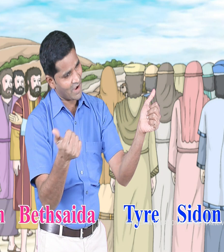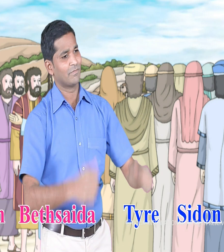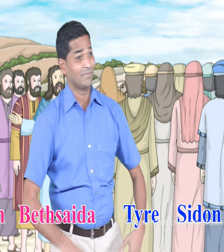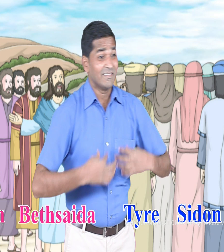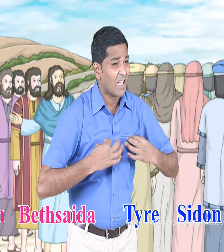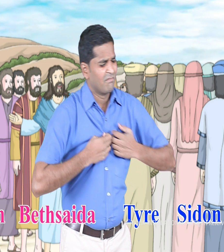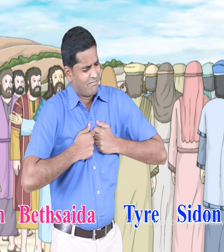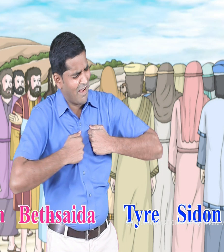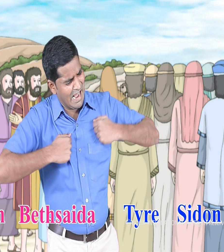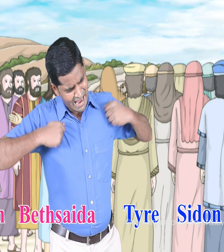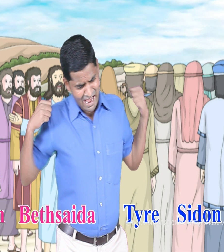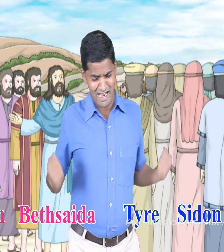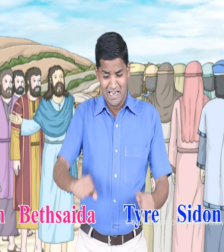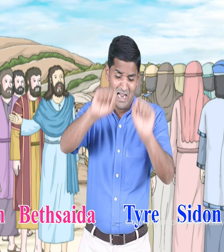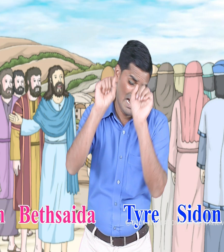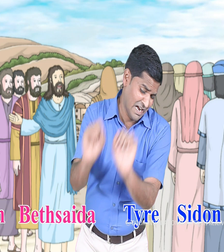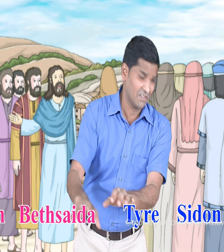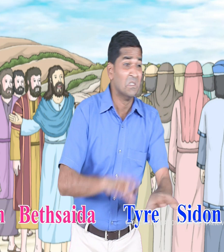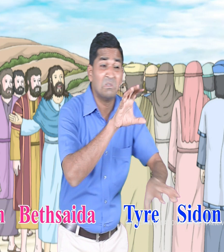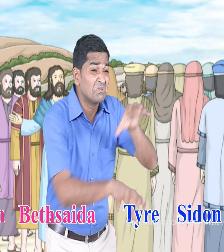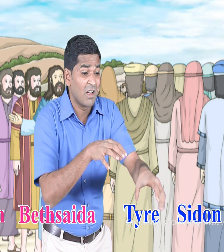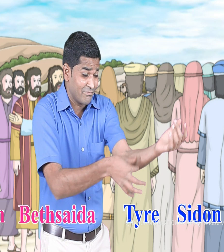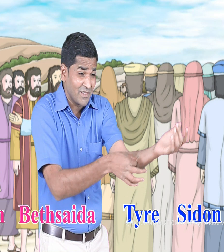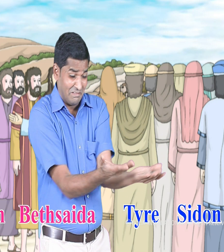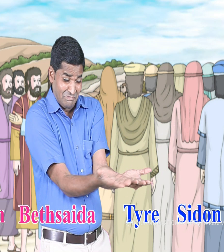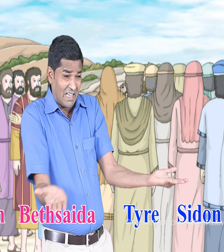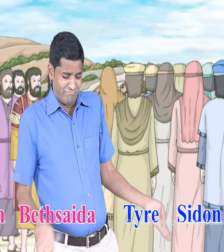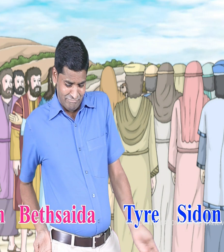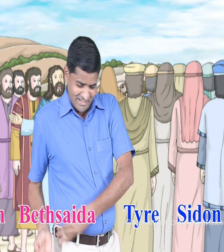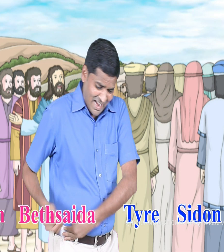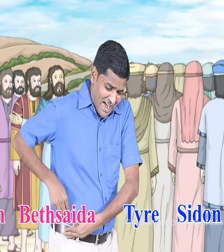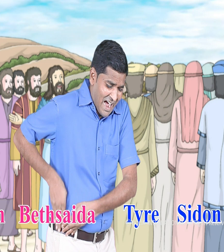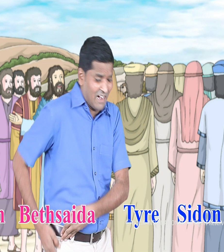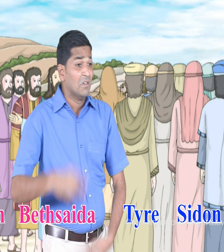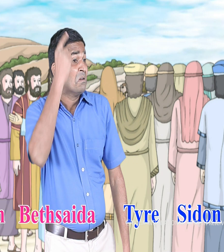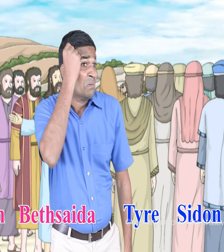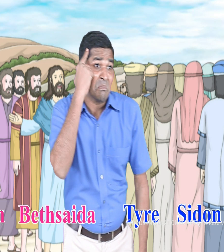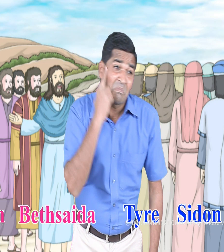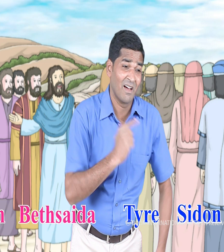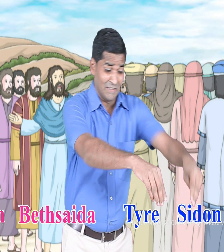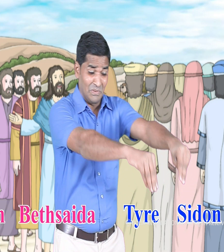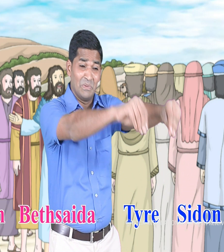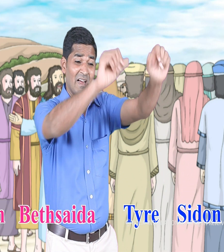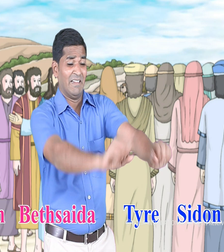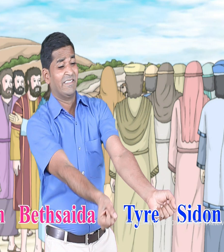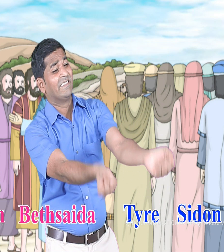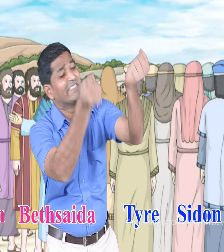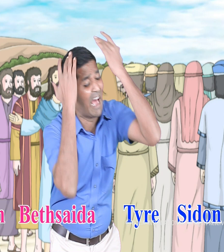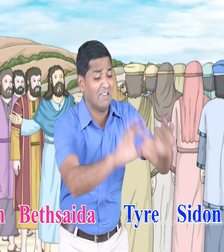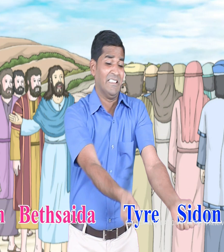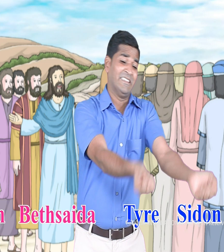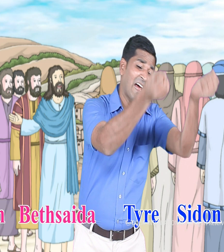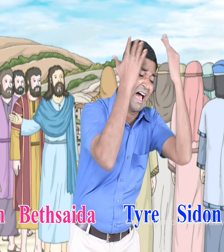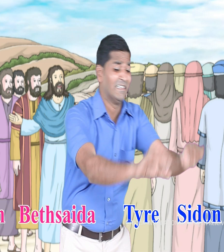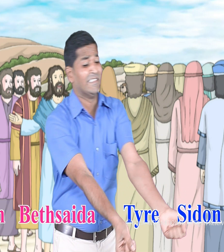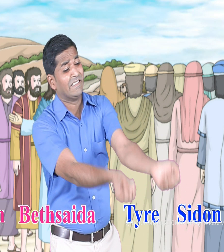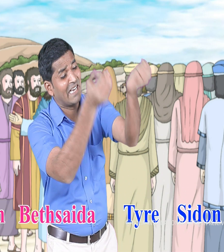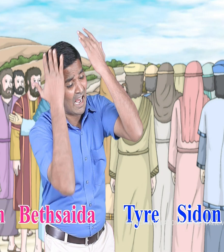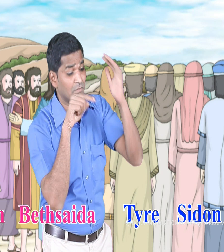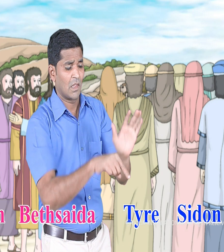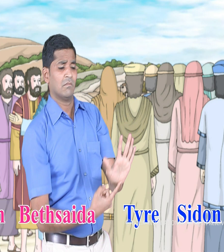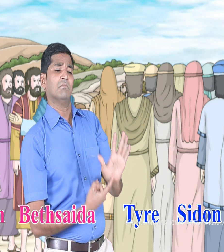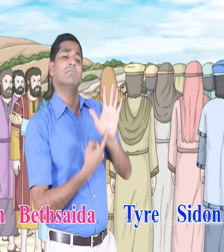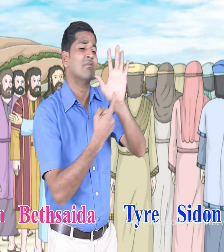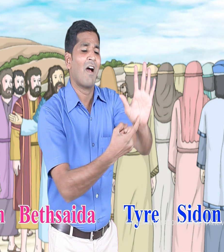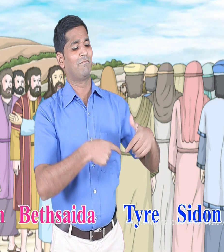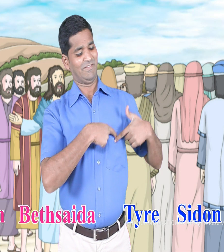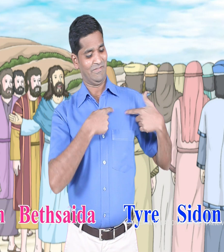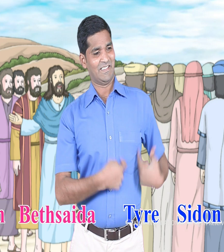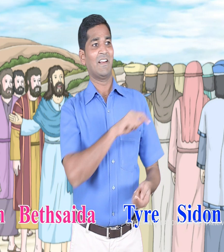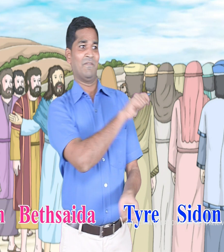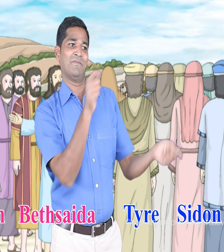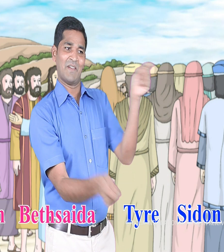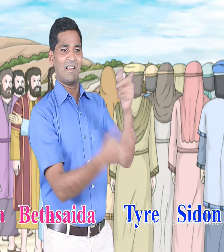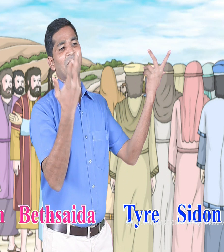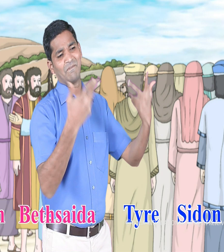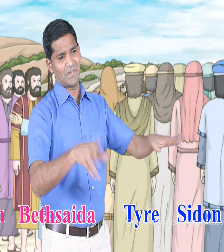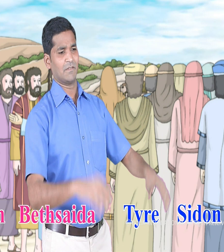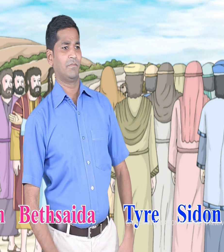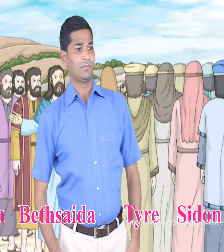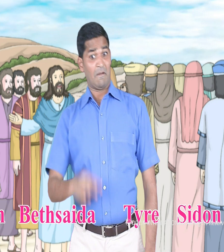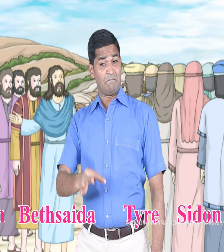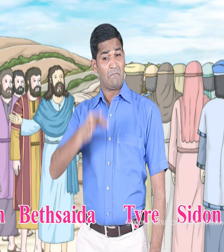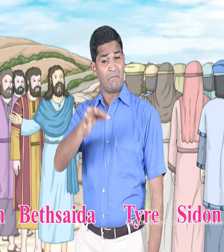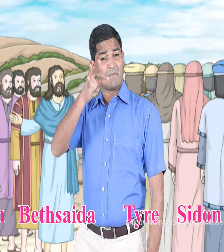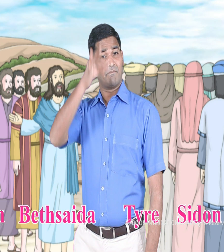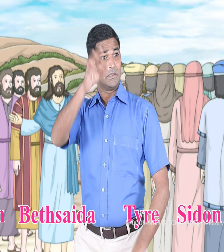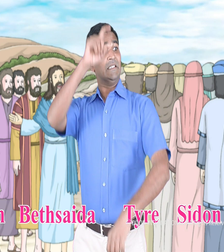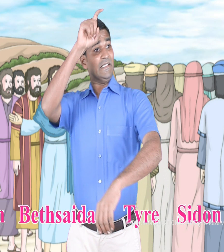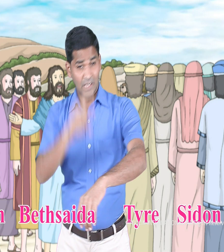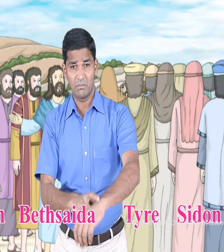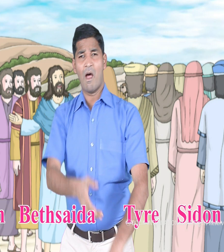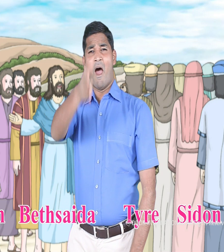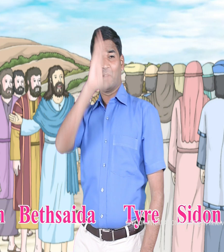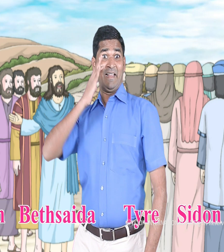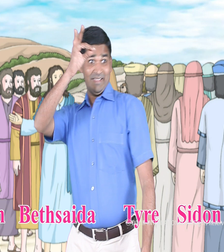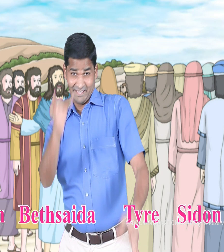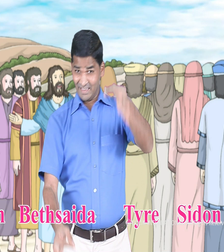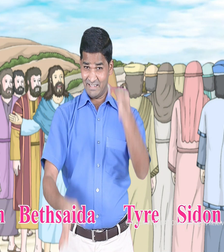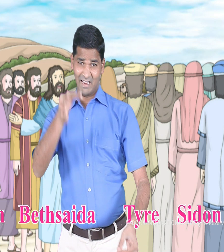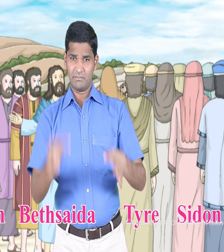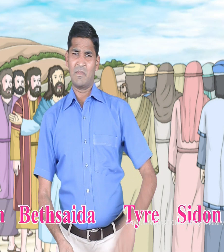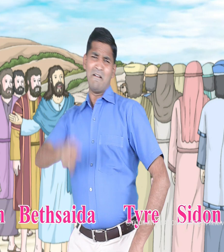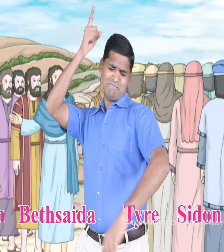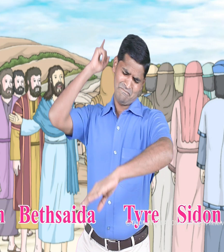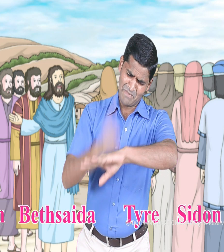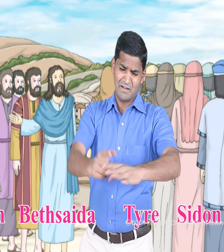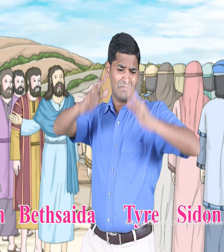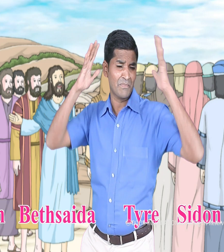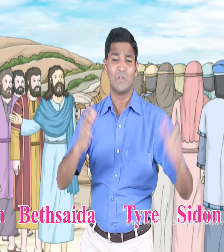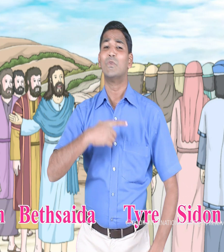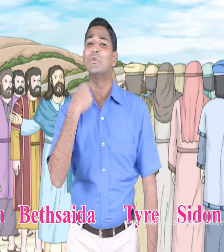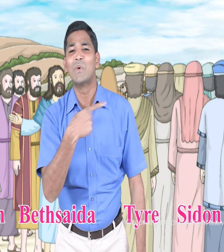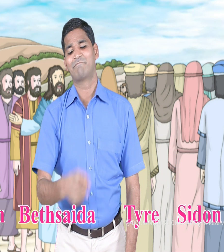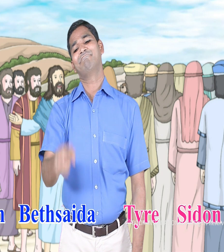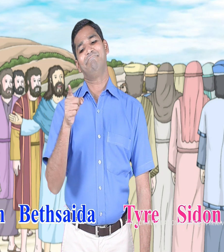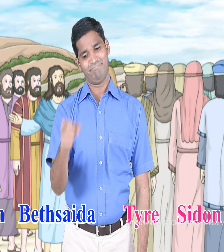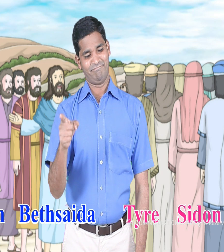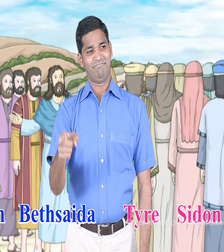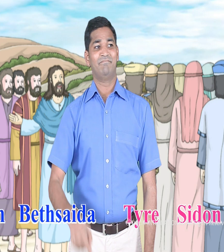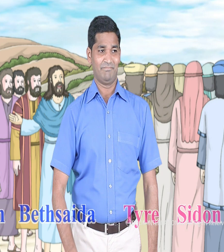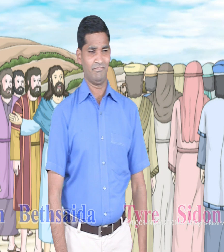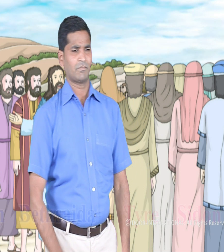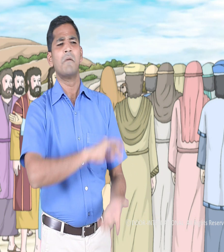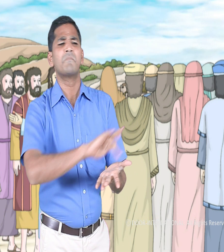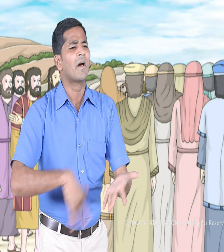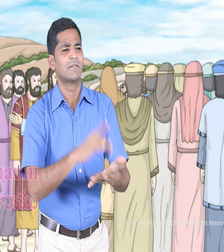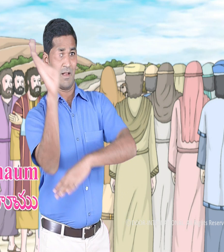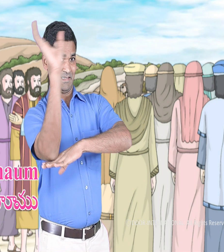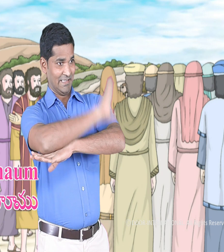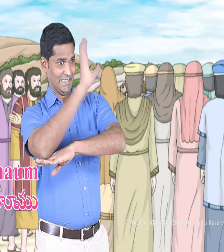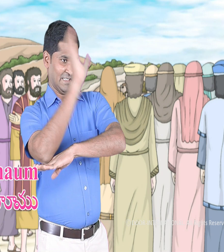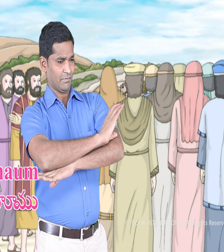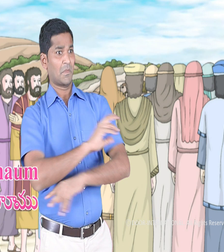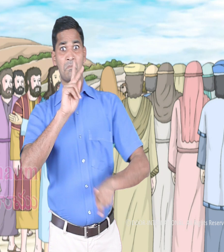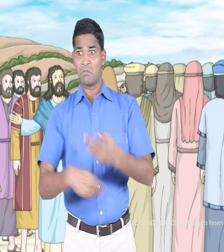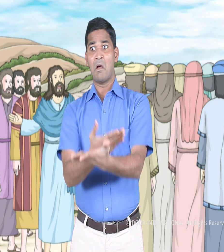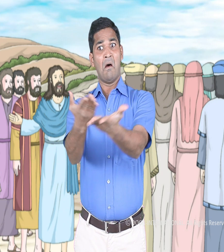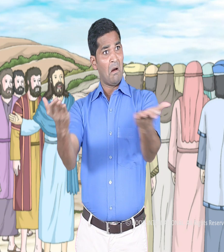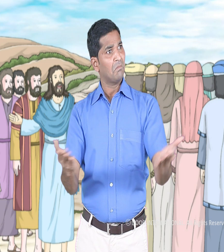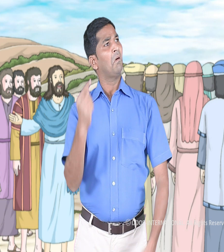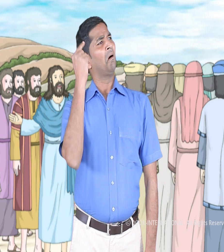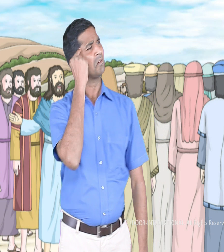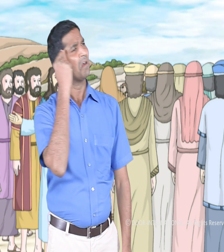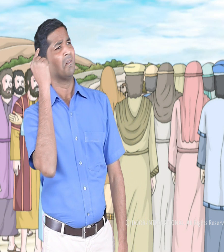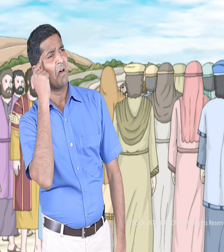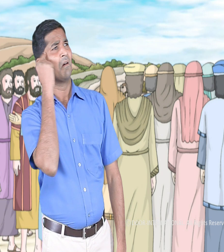But it will be more bearable for Tyre and Sidon at the judgment than for you.